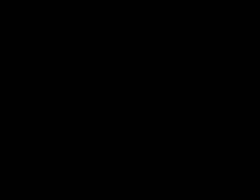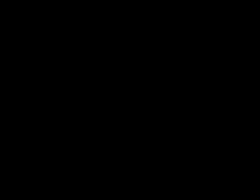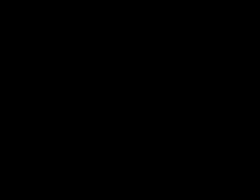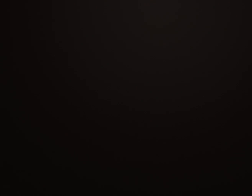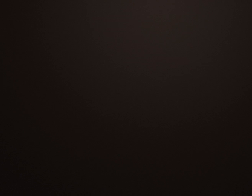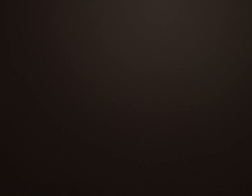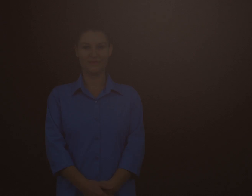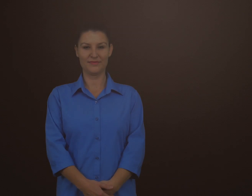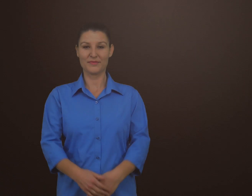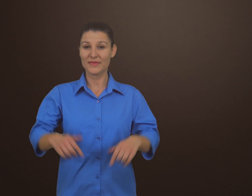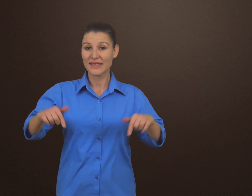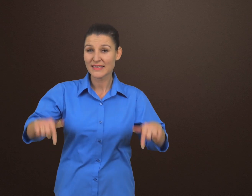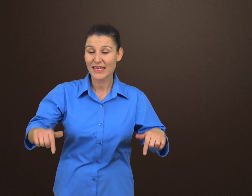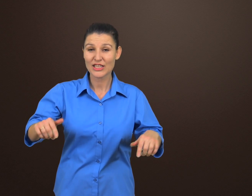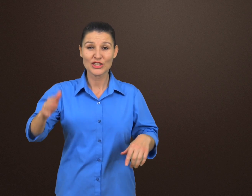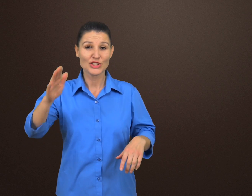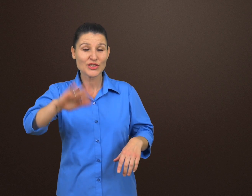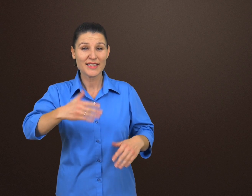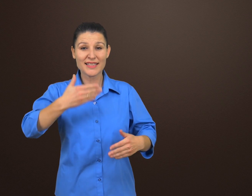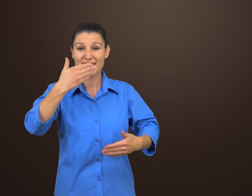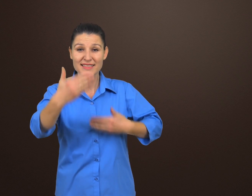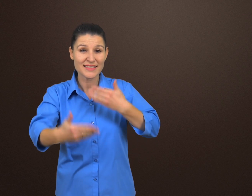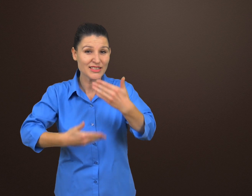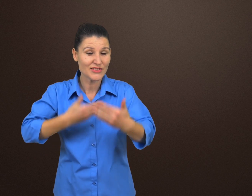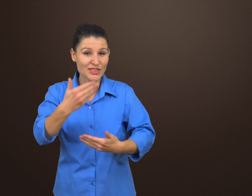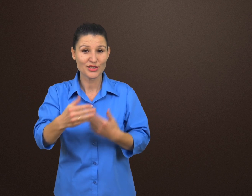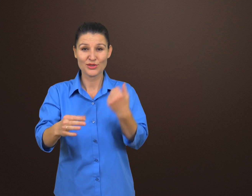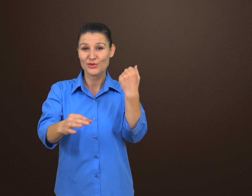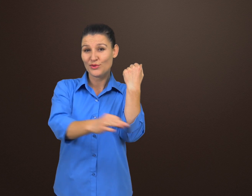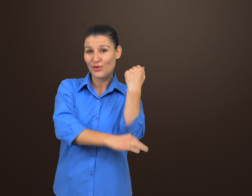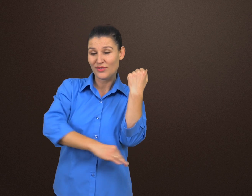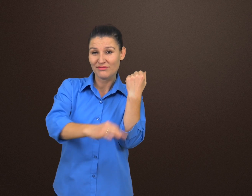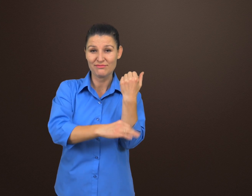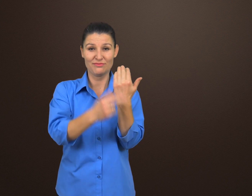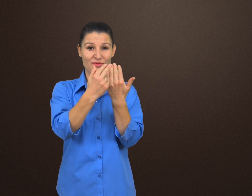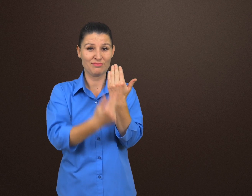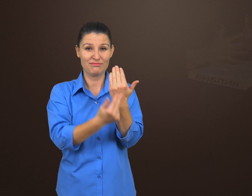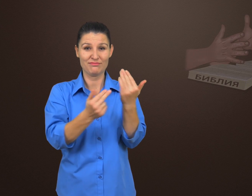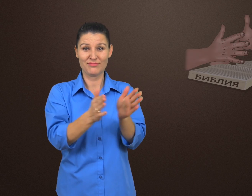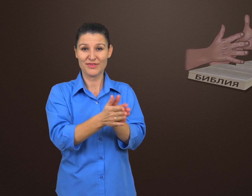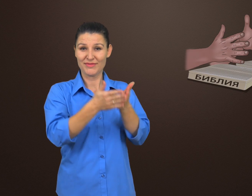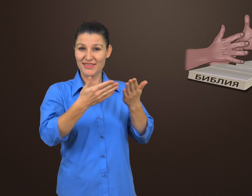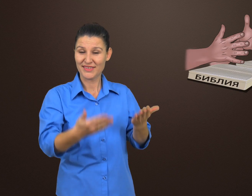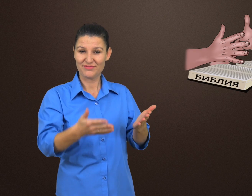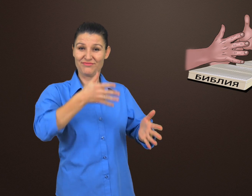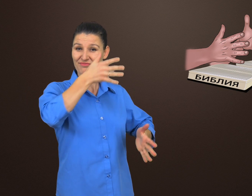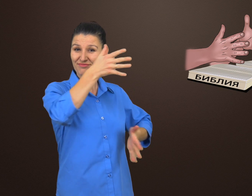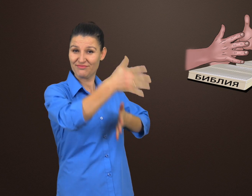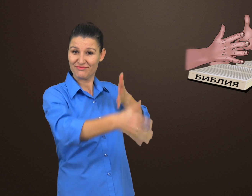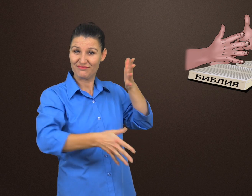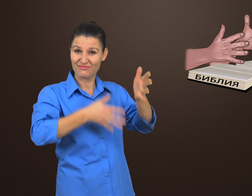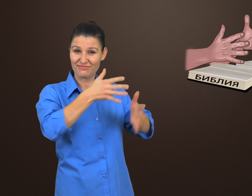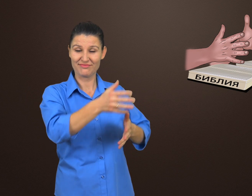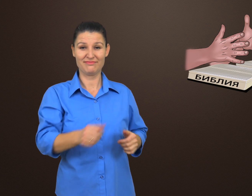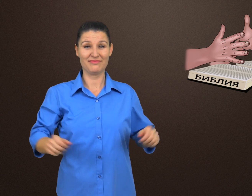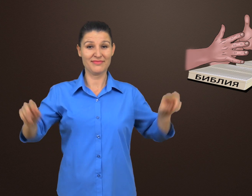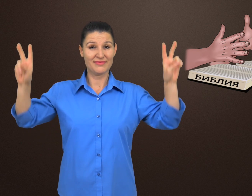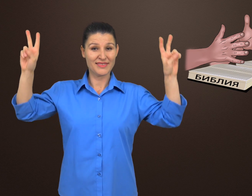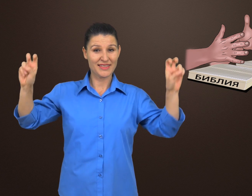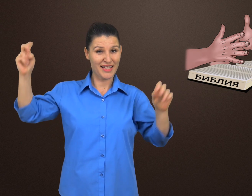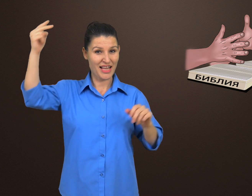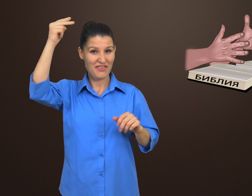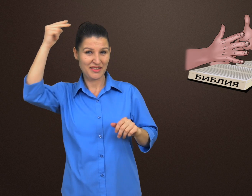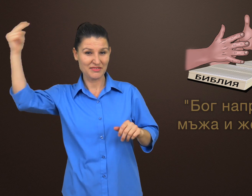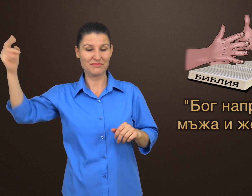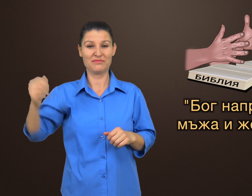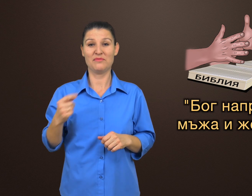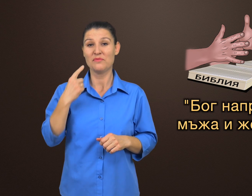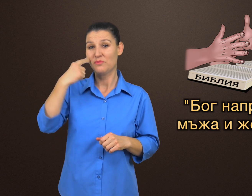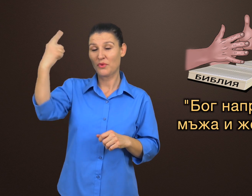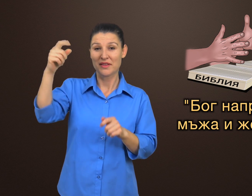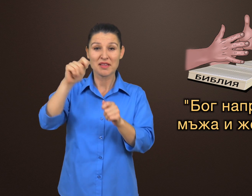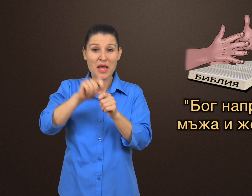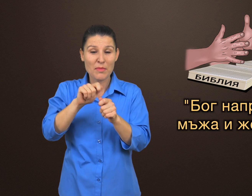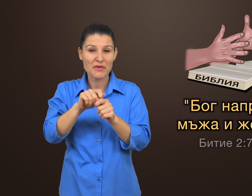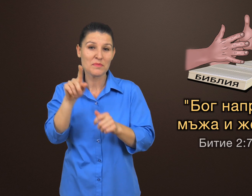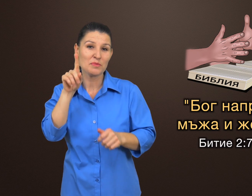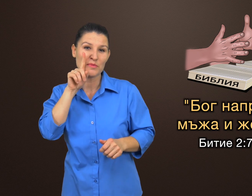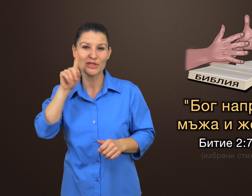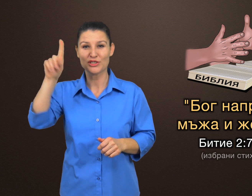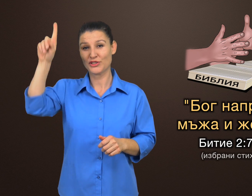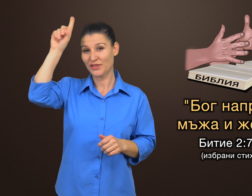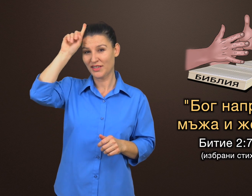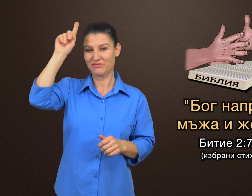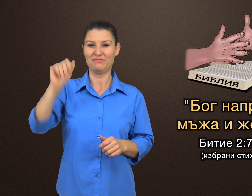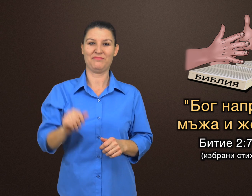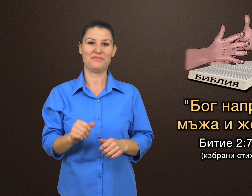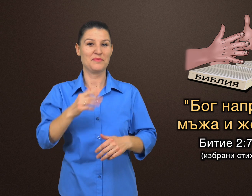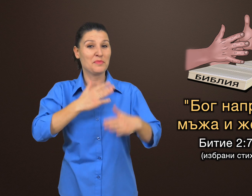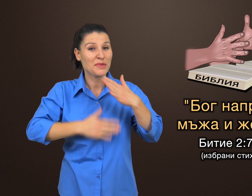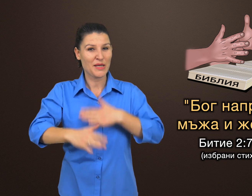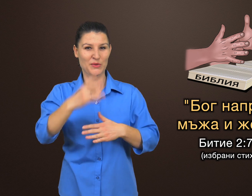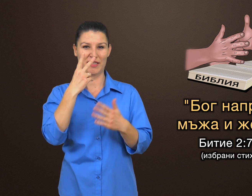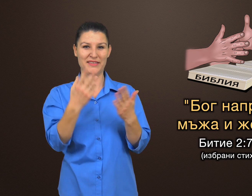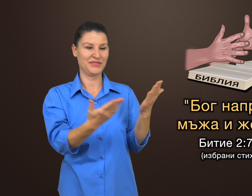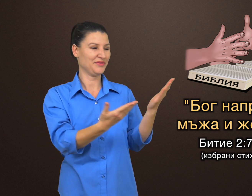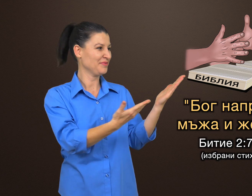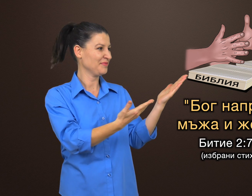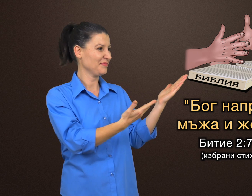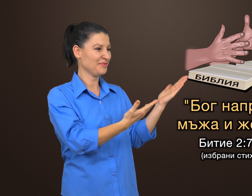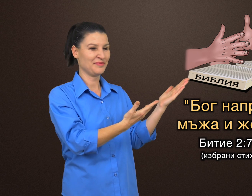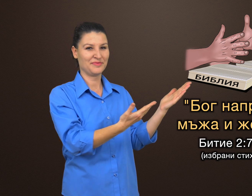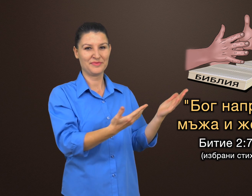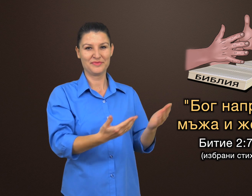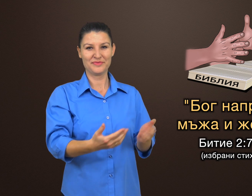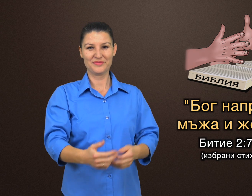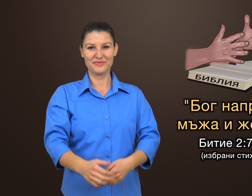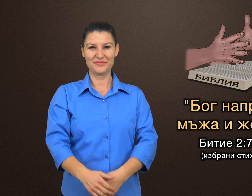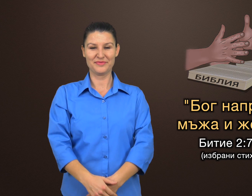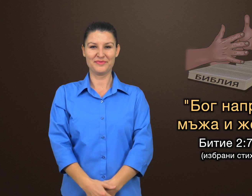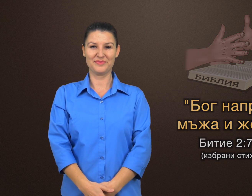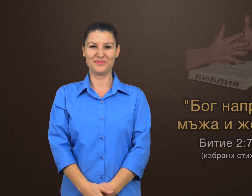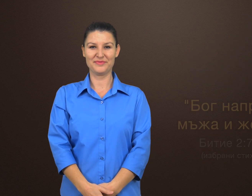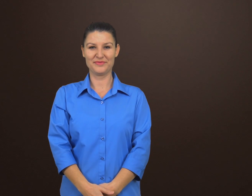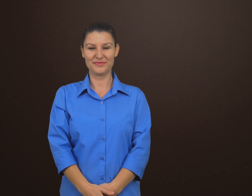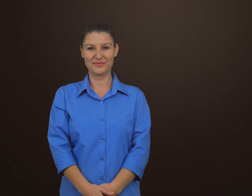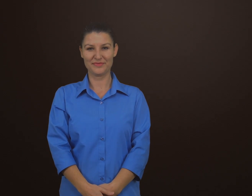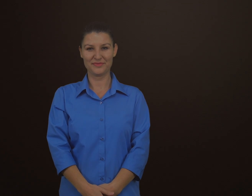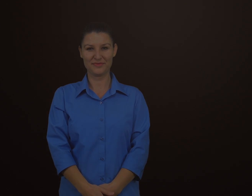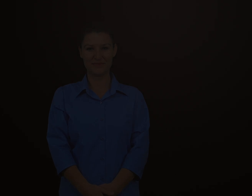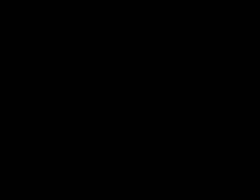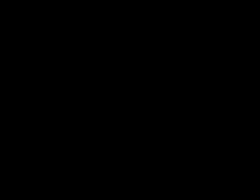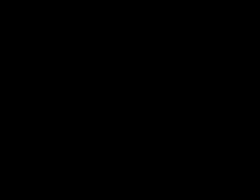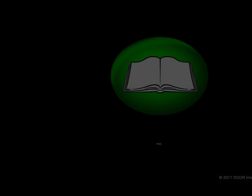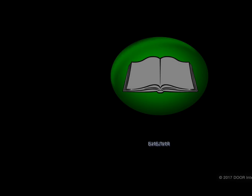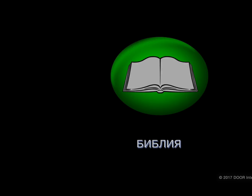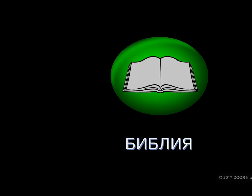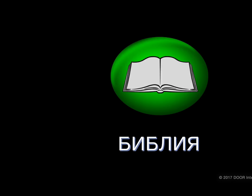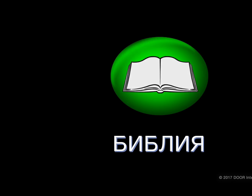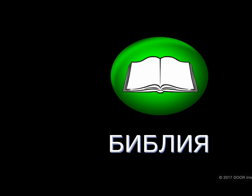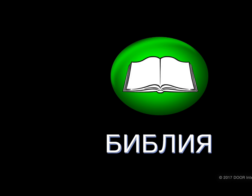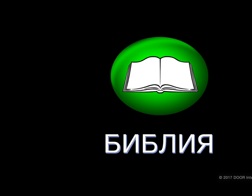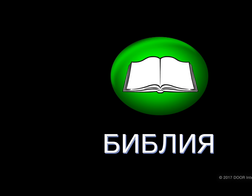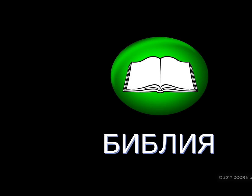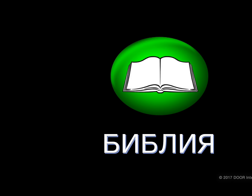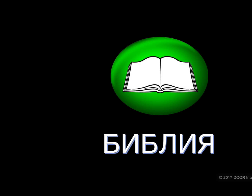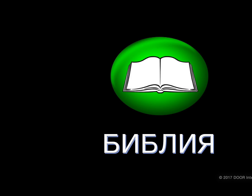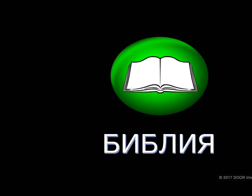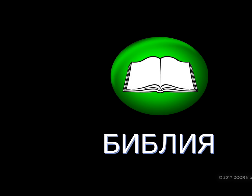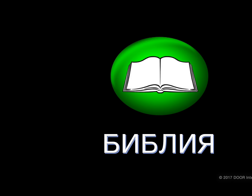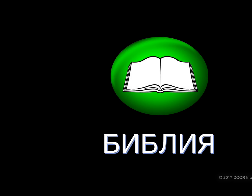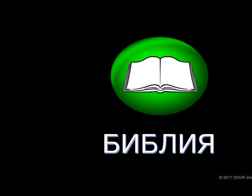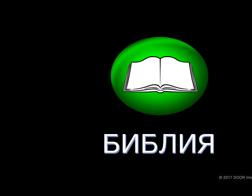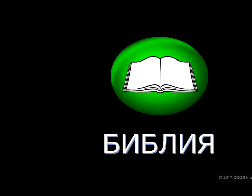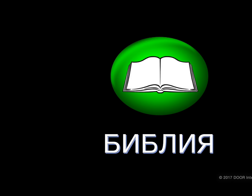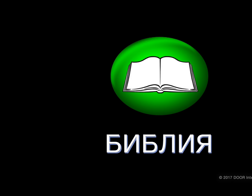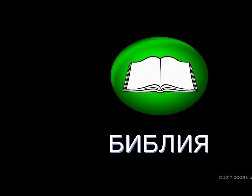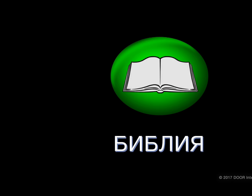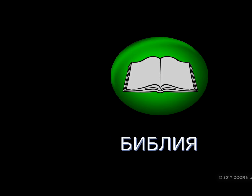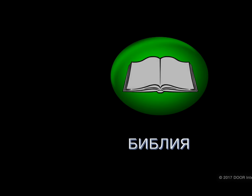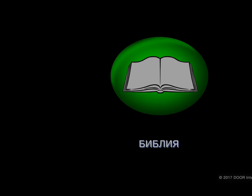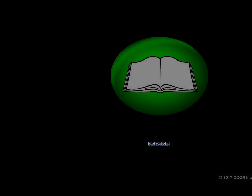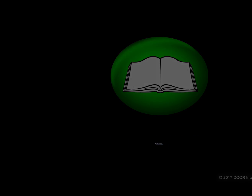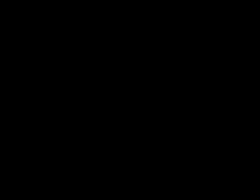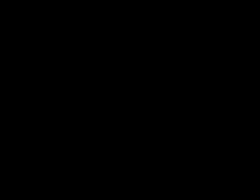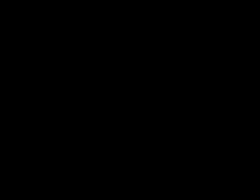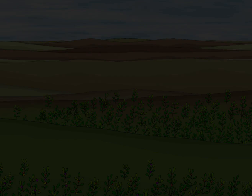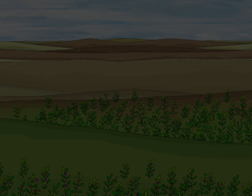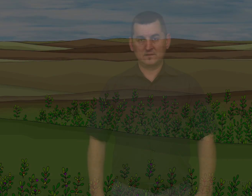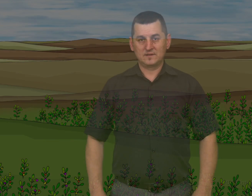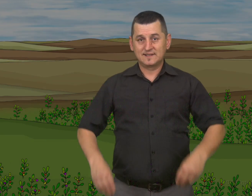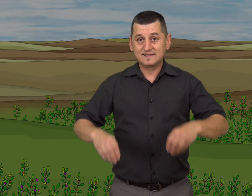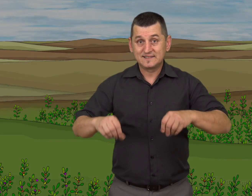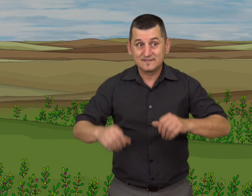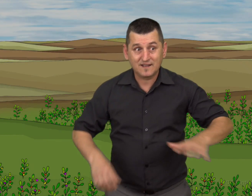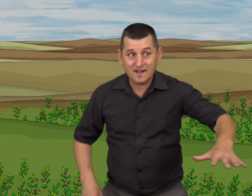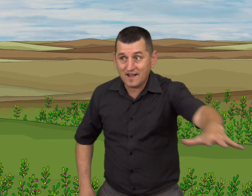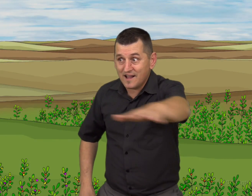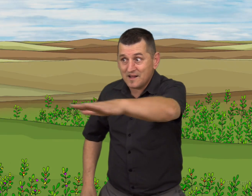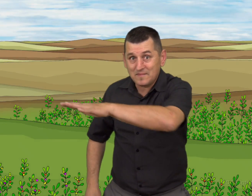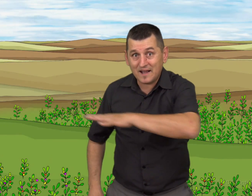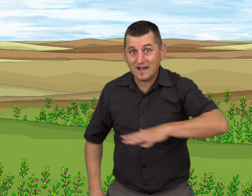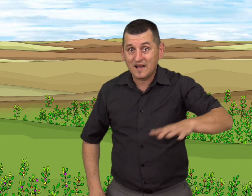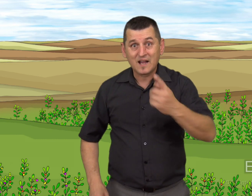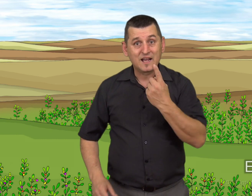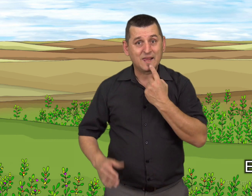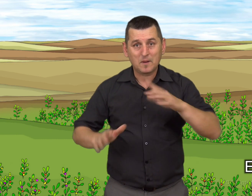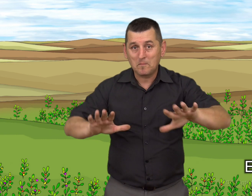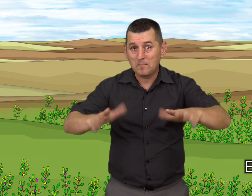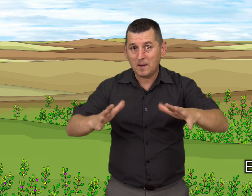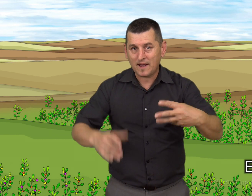Then the LORD God formed man from the dust of the ground and breathed the breath of life into his nostrils, and the man became a living being.